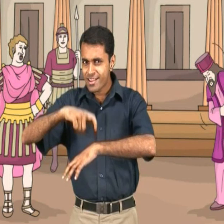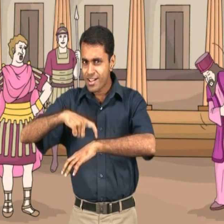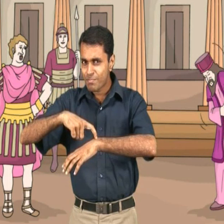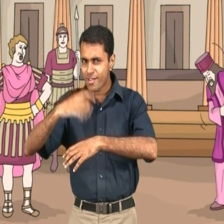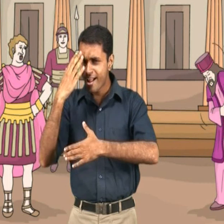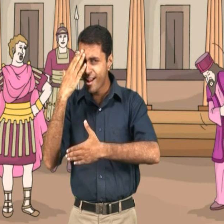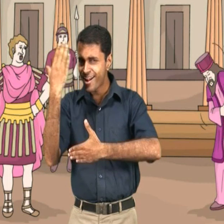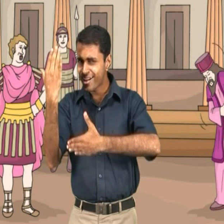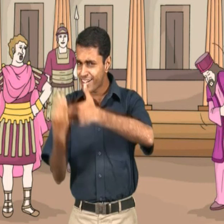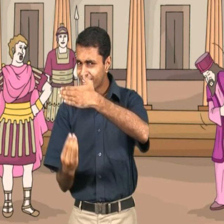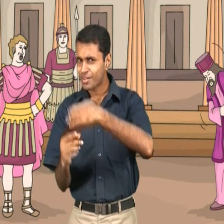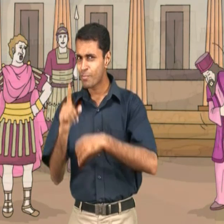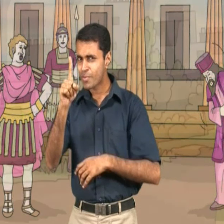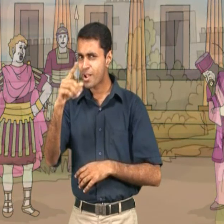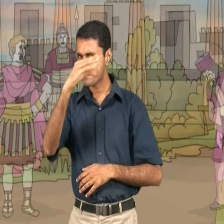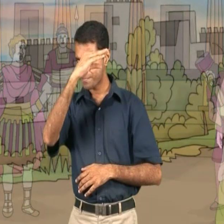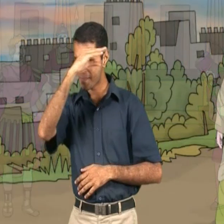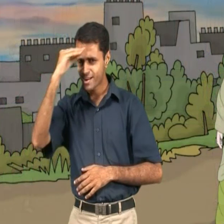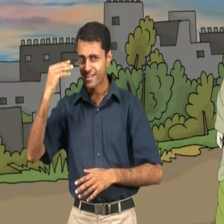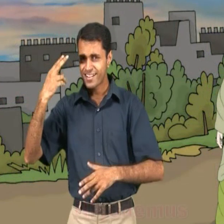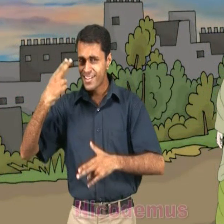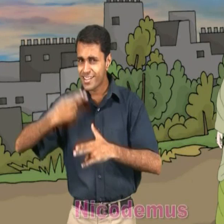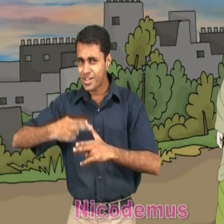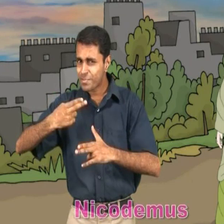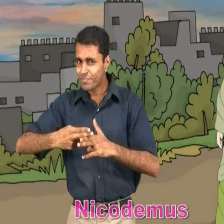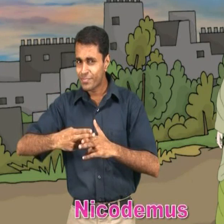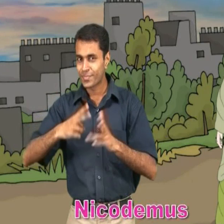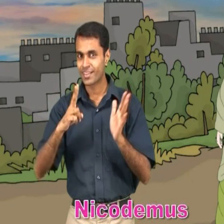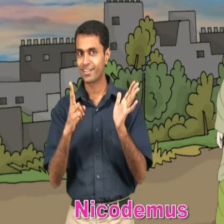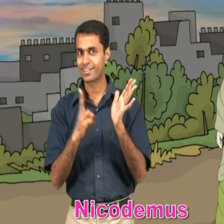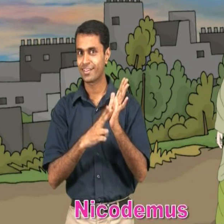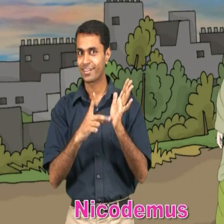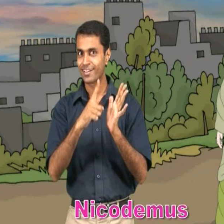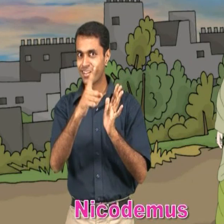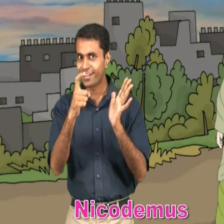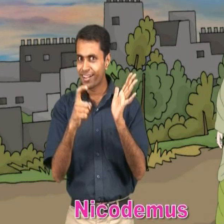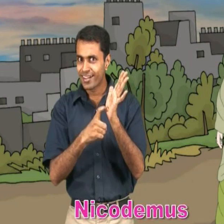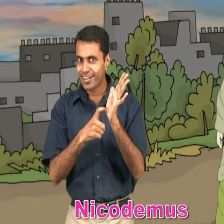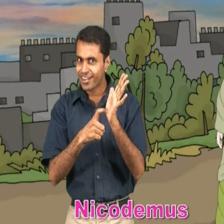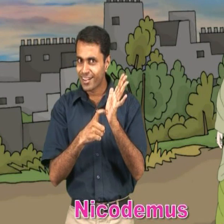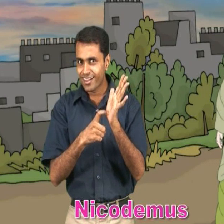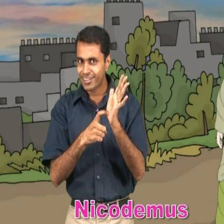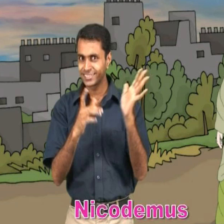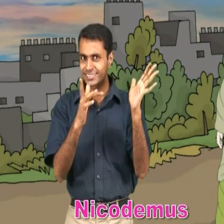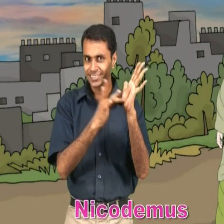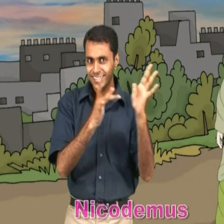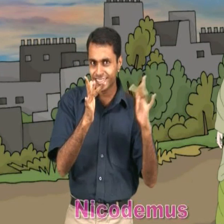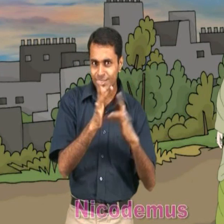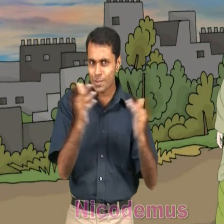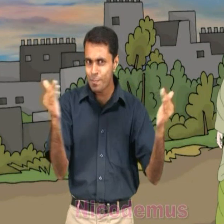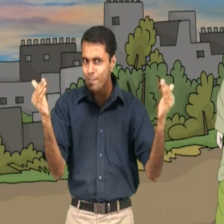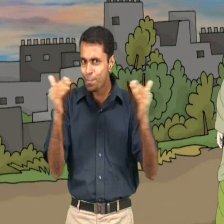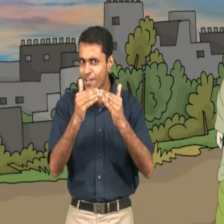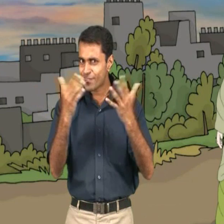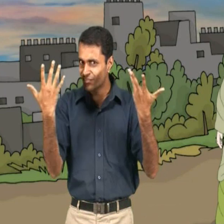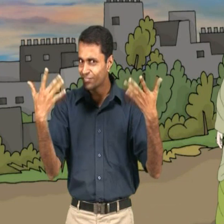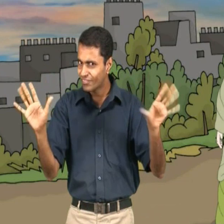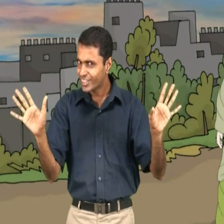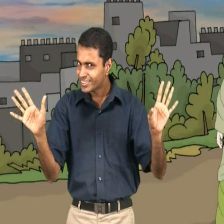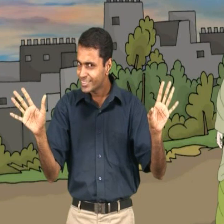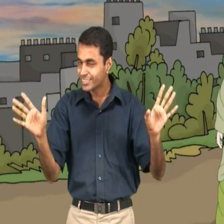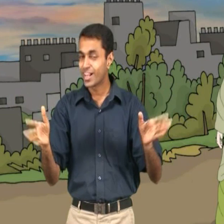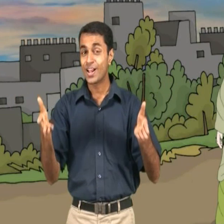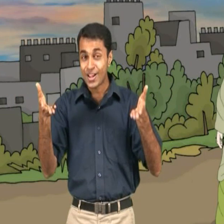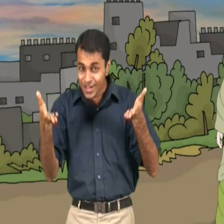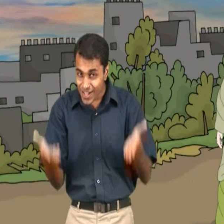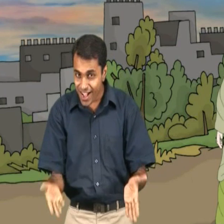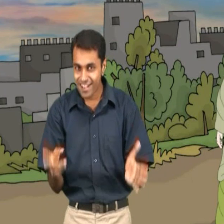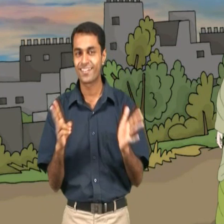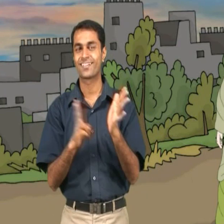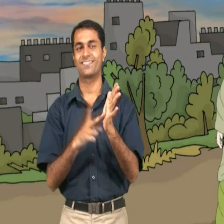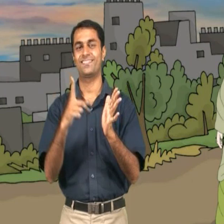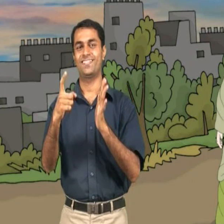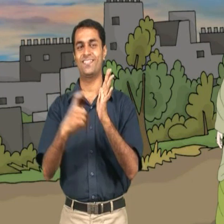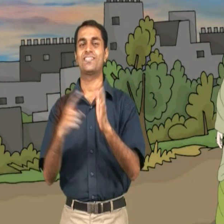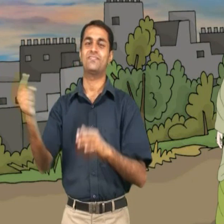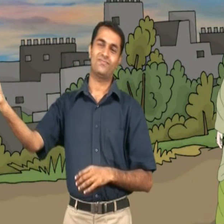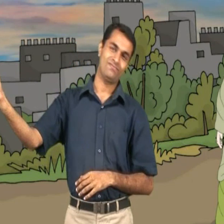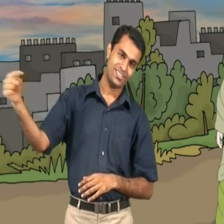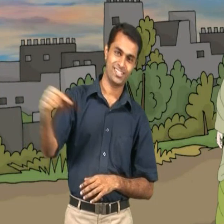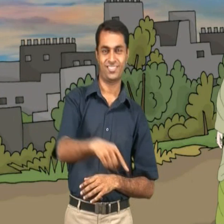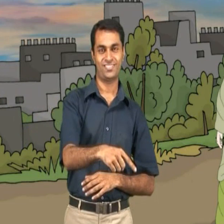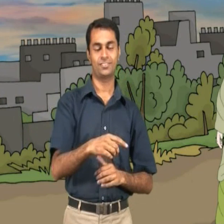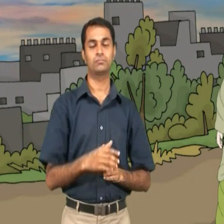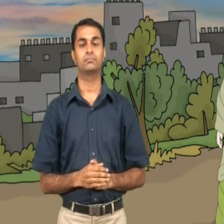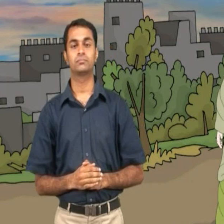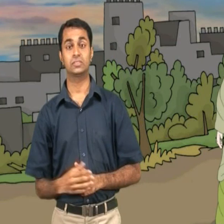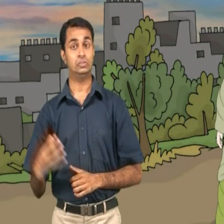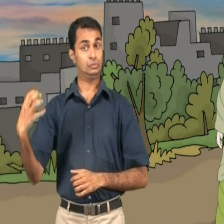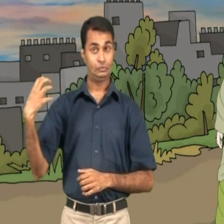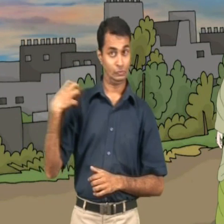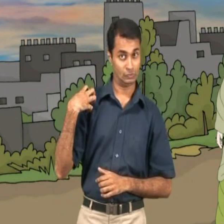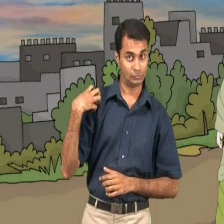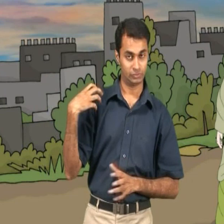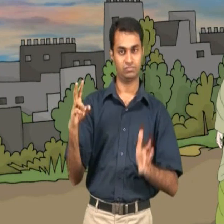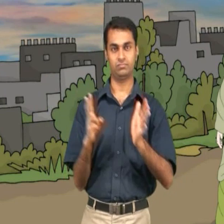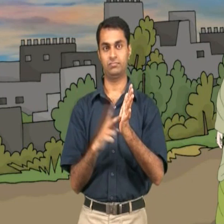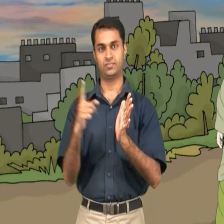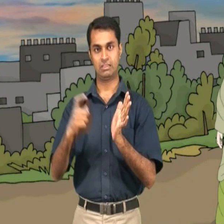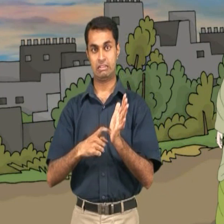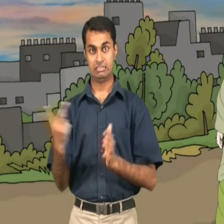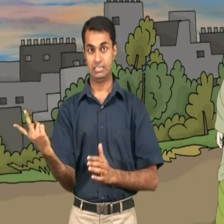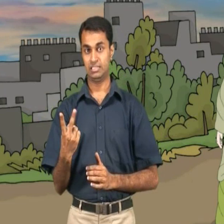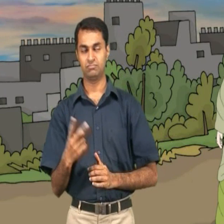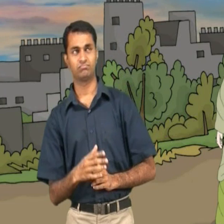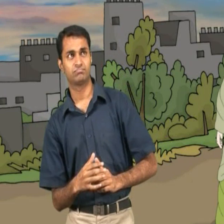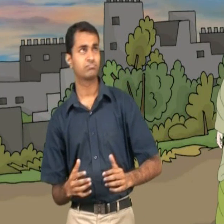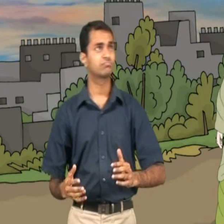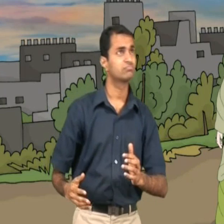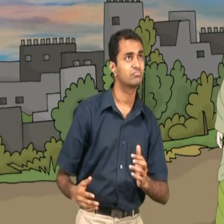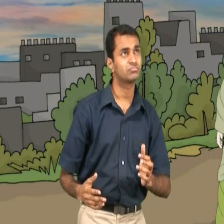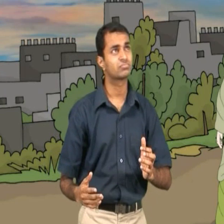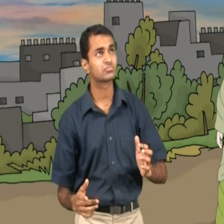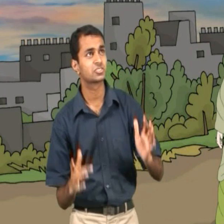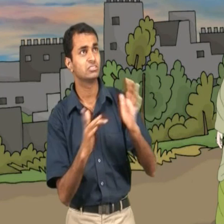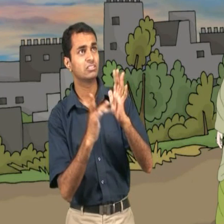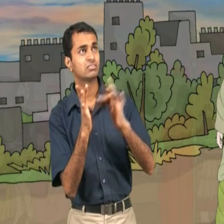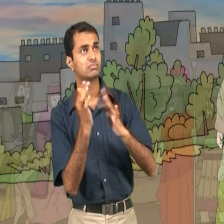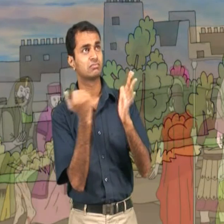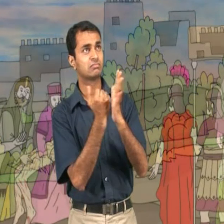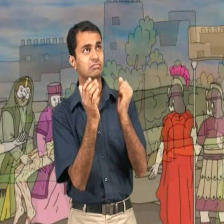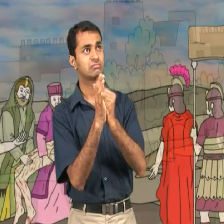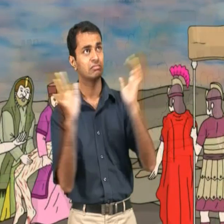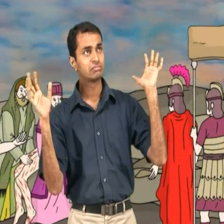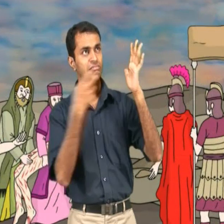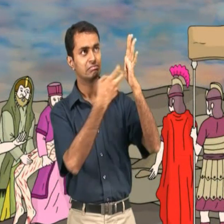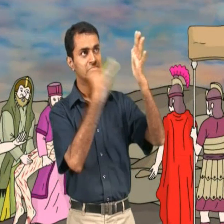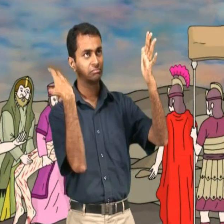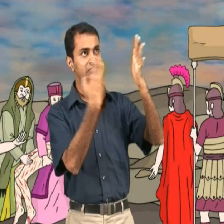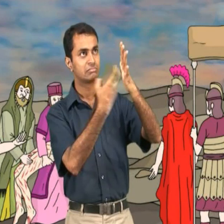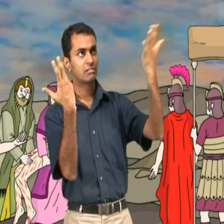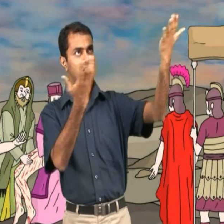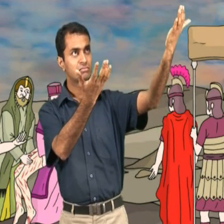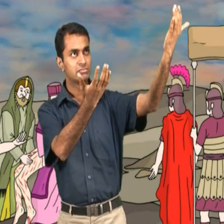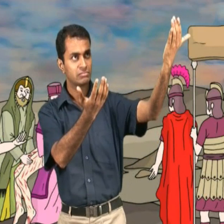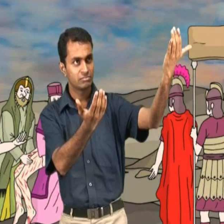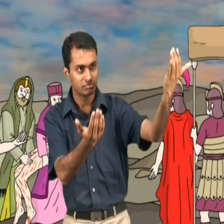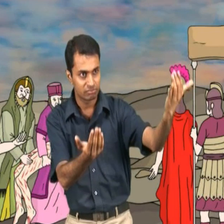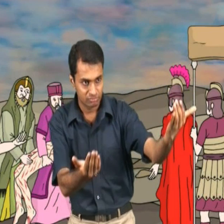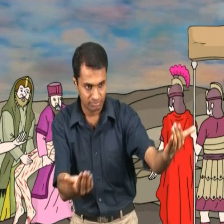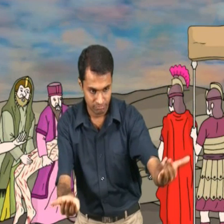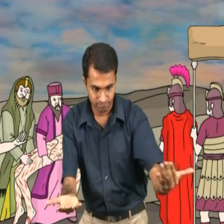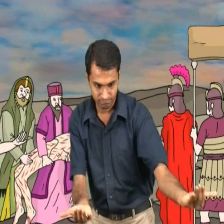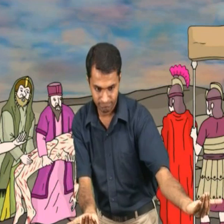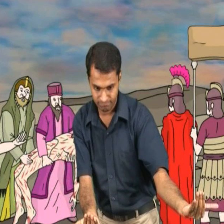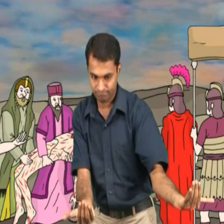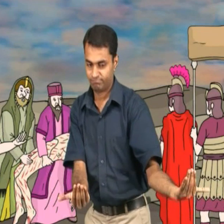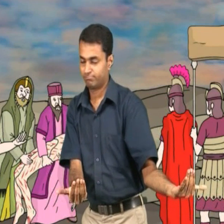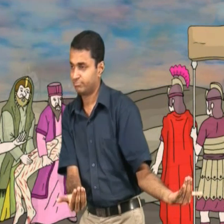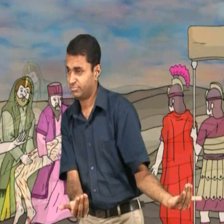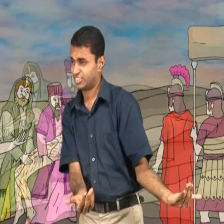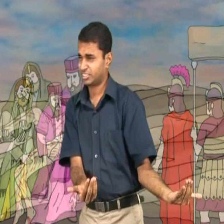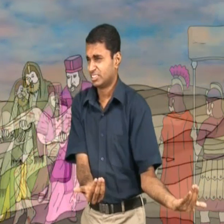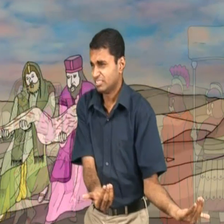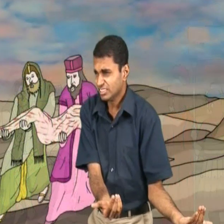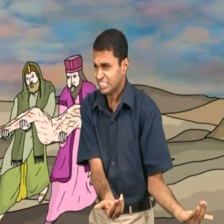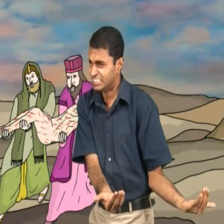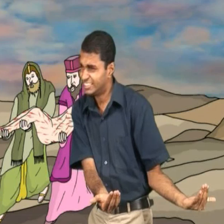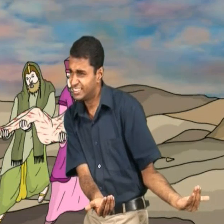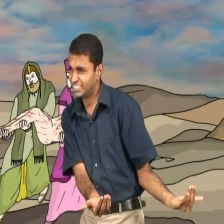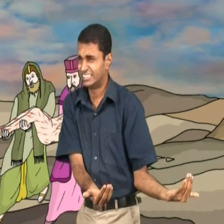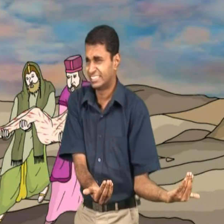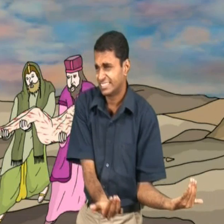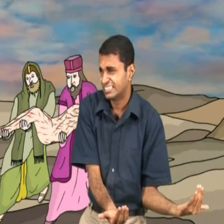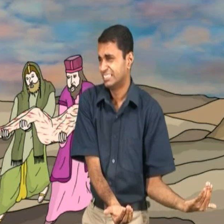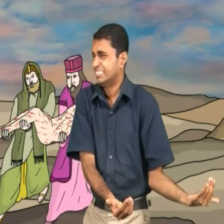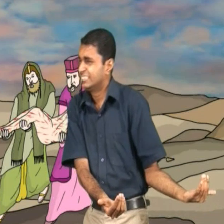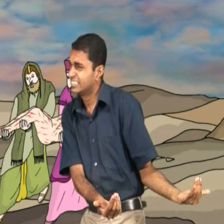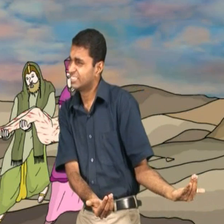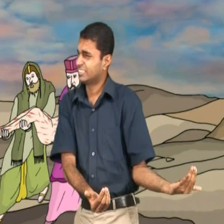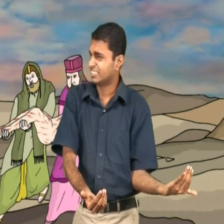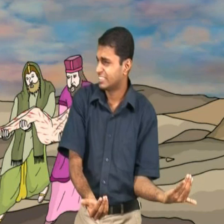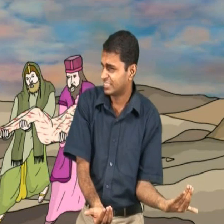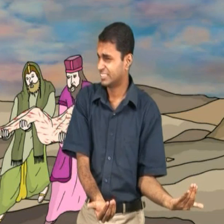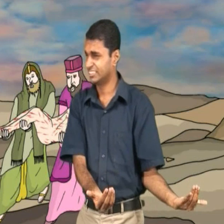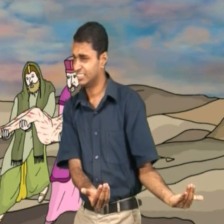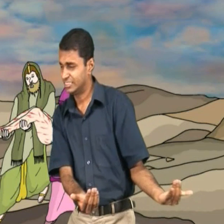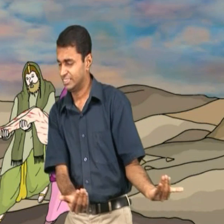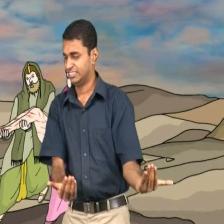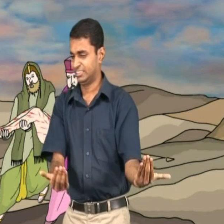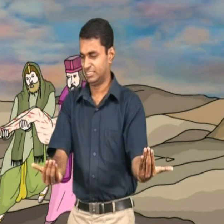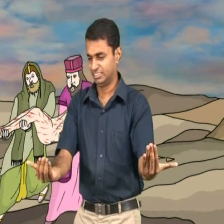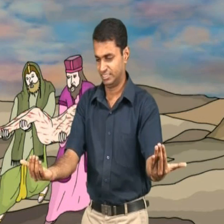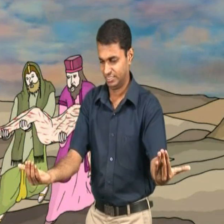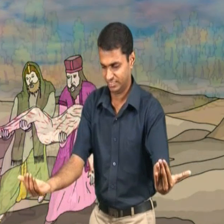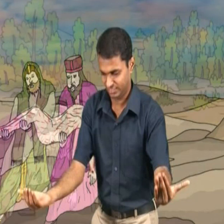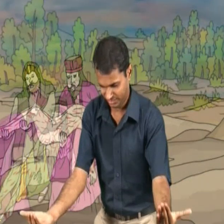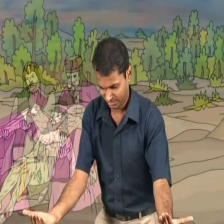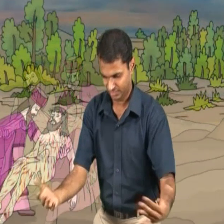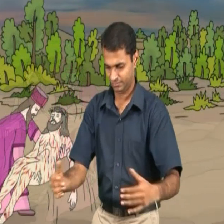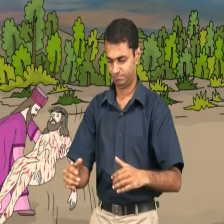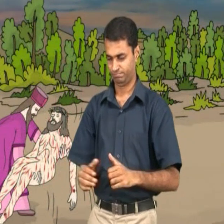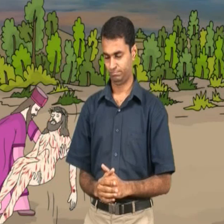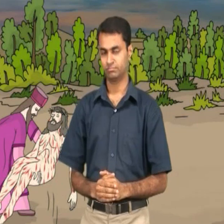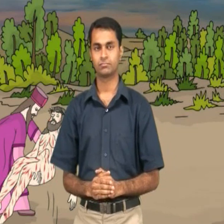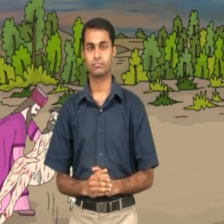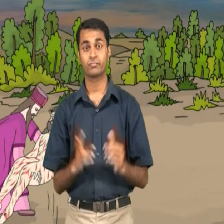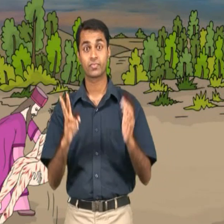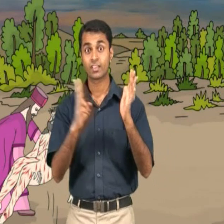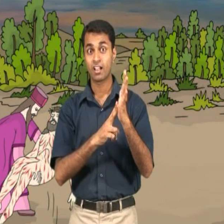Nicodemus, who had previously come to Jesus at night, also brought a mixture of myrrh and aloes, about seventy-five pounds.